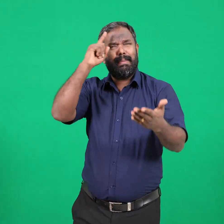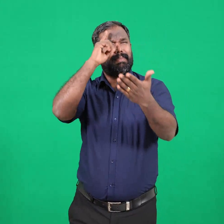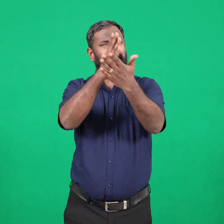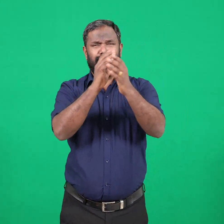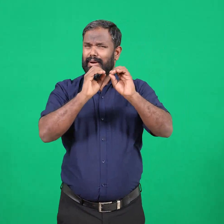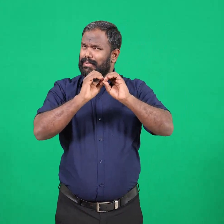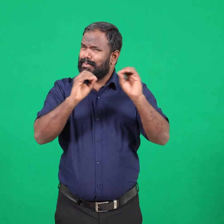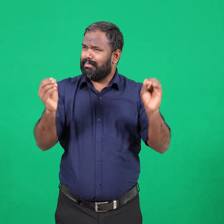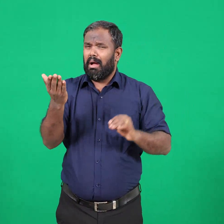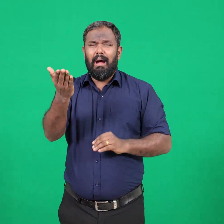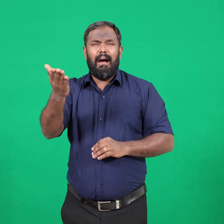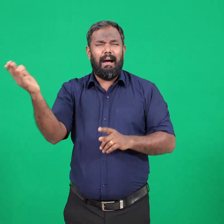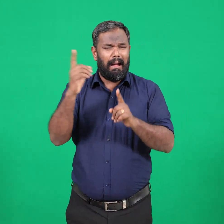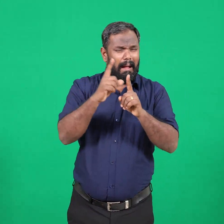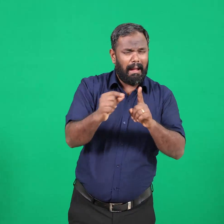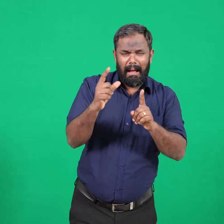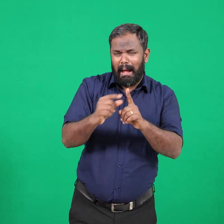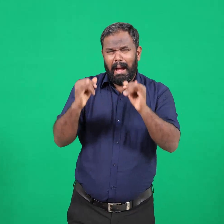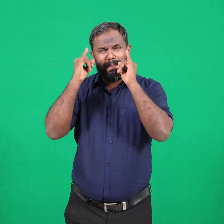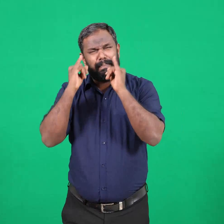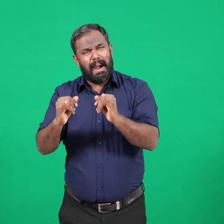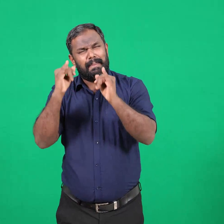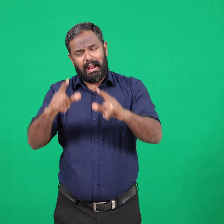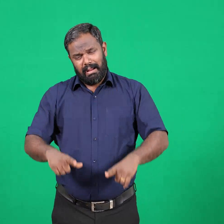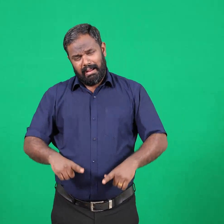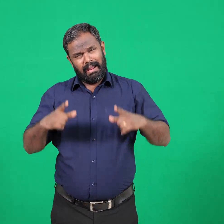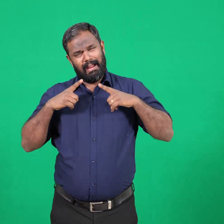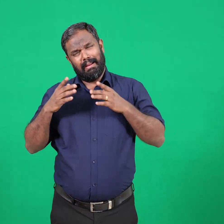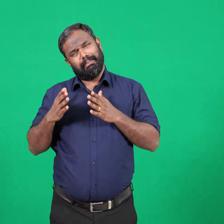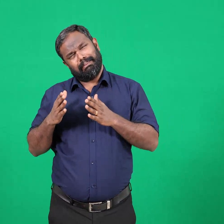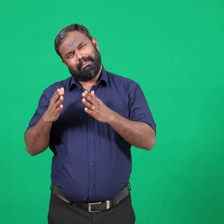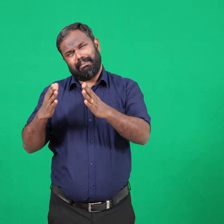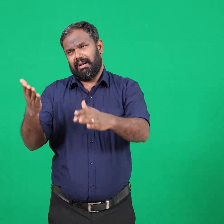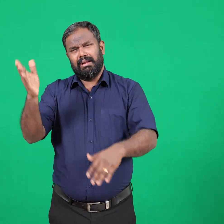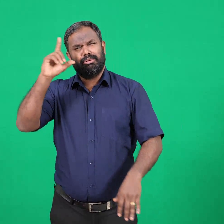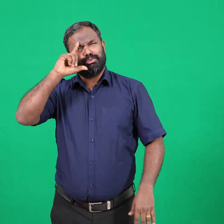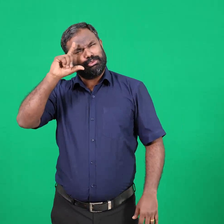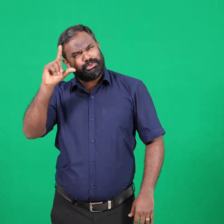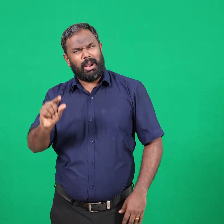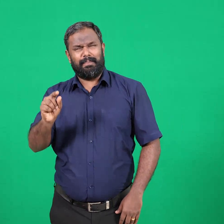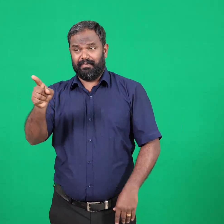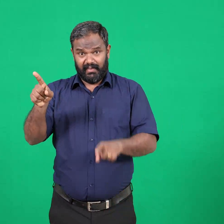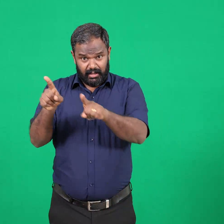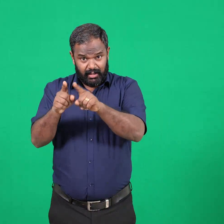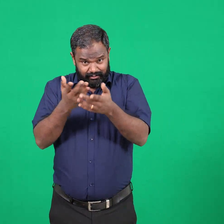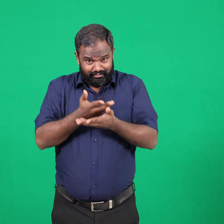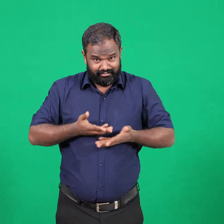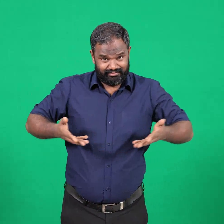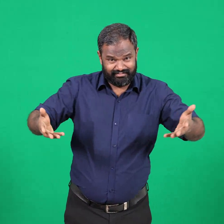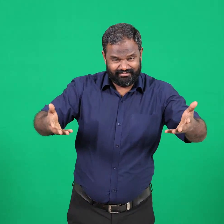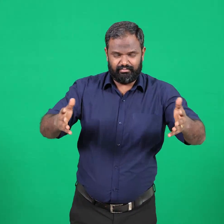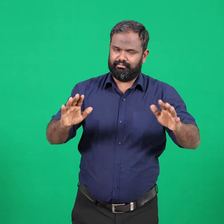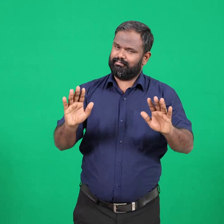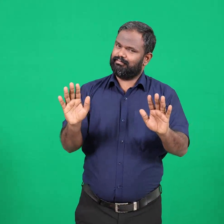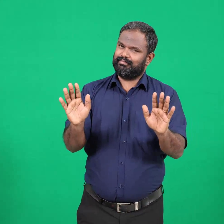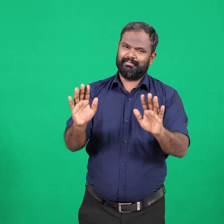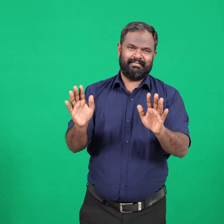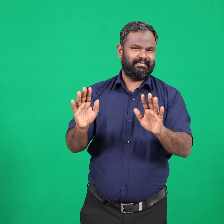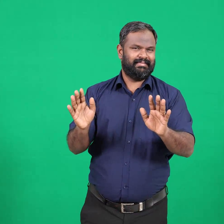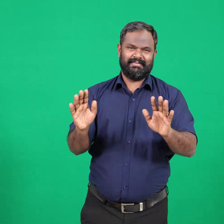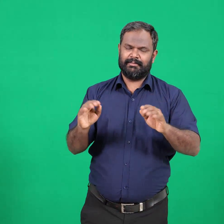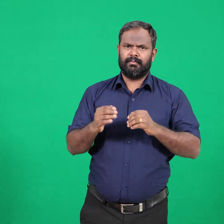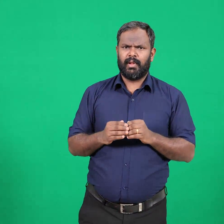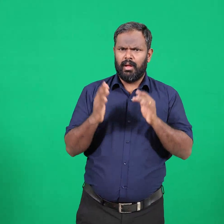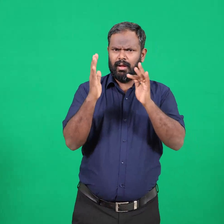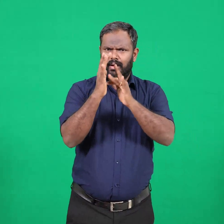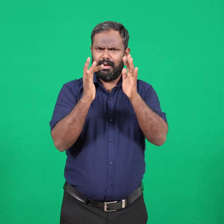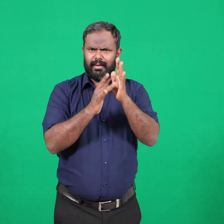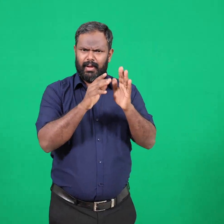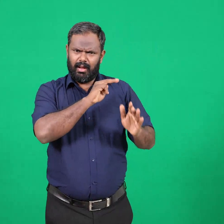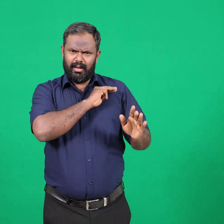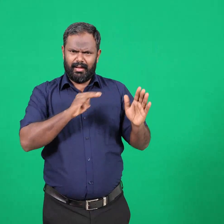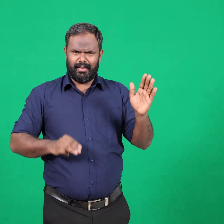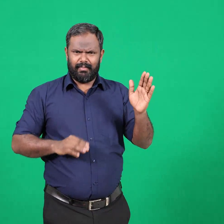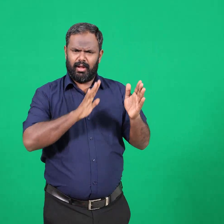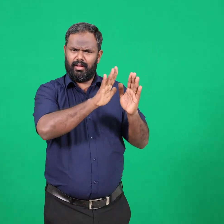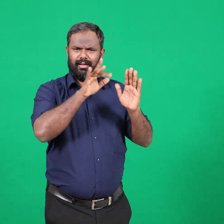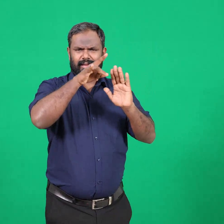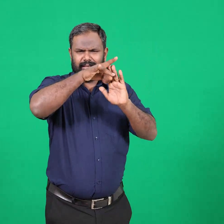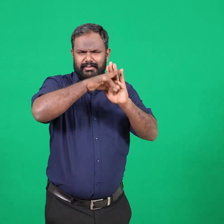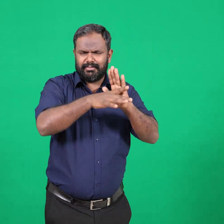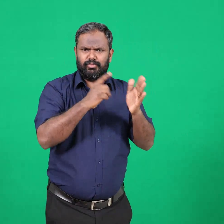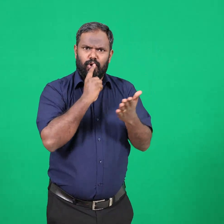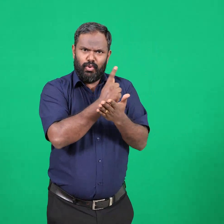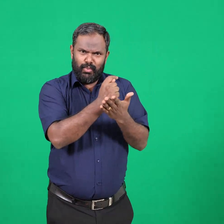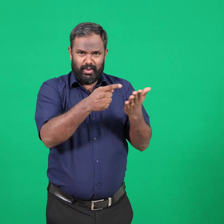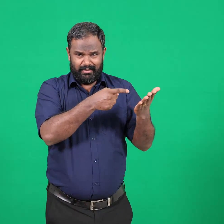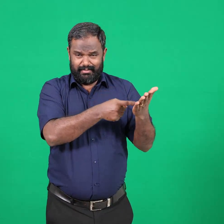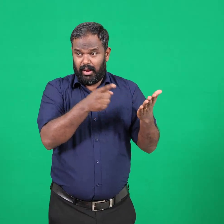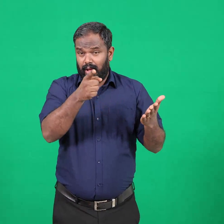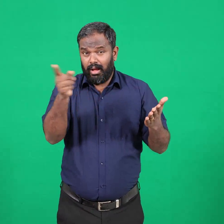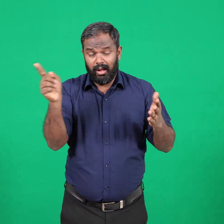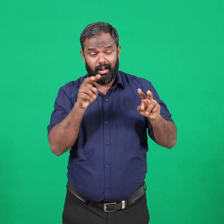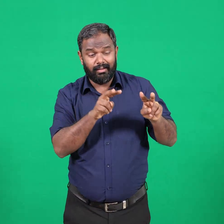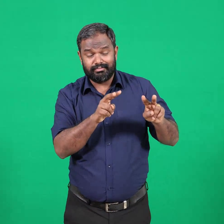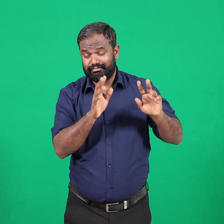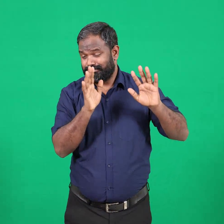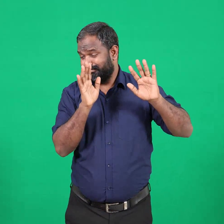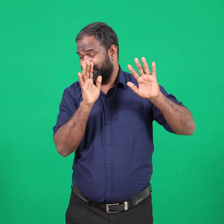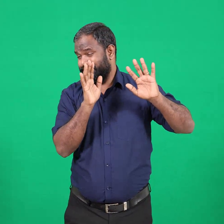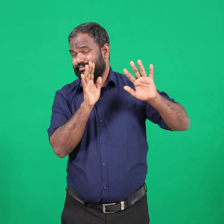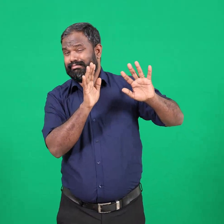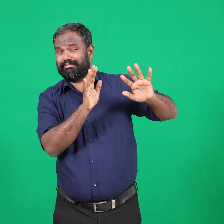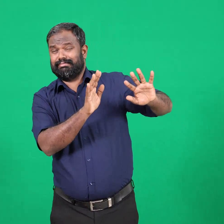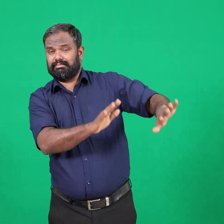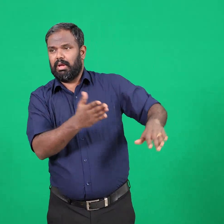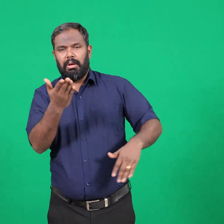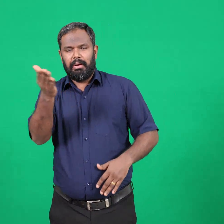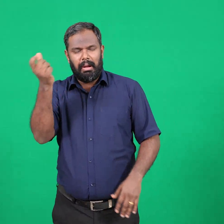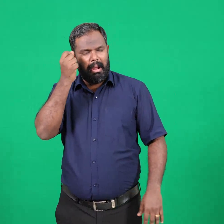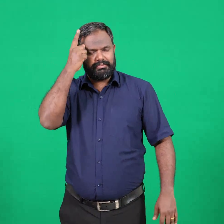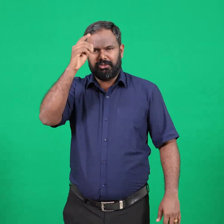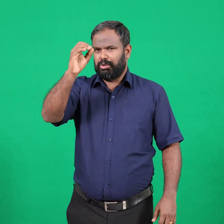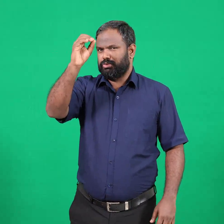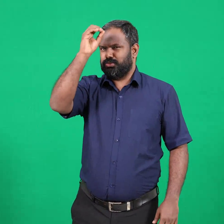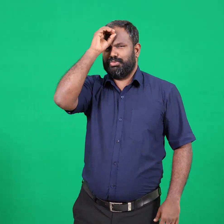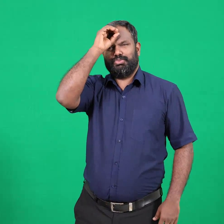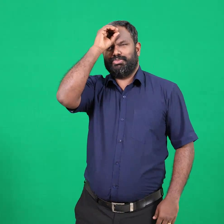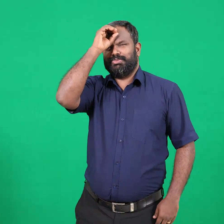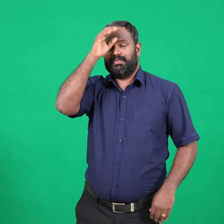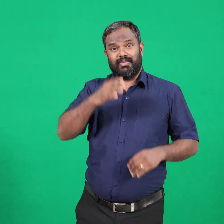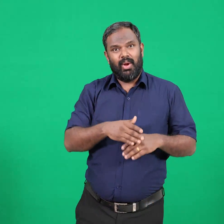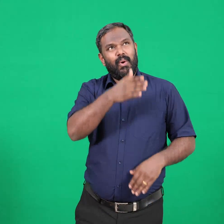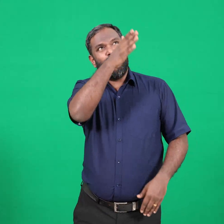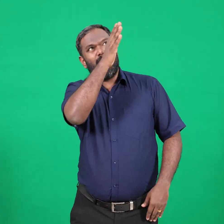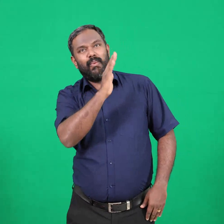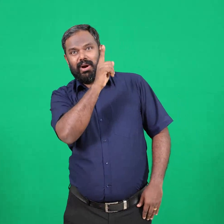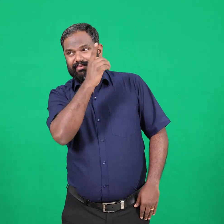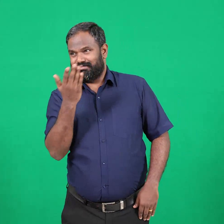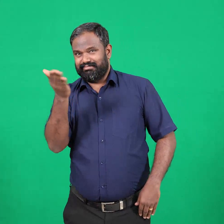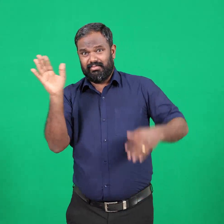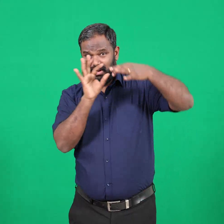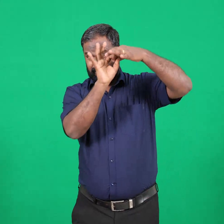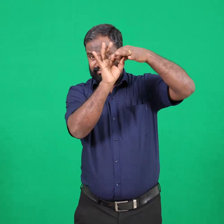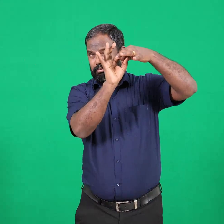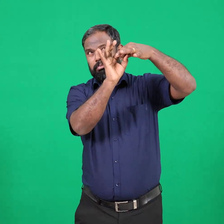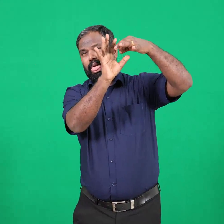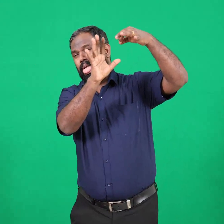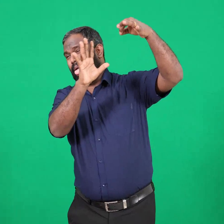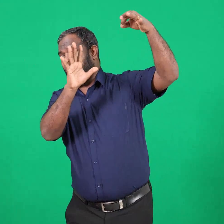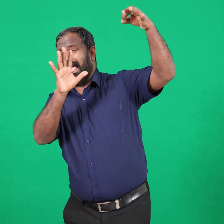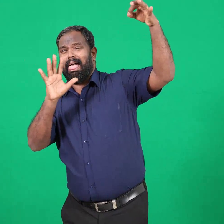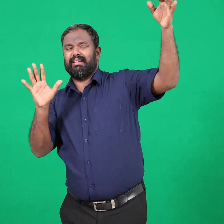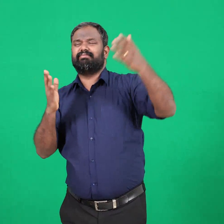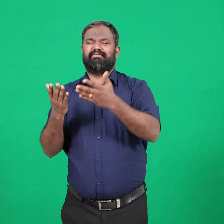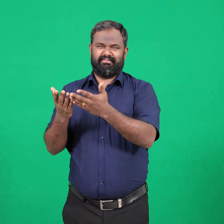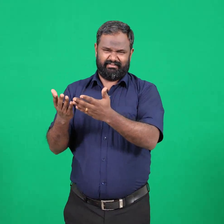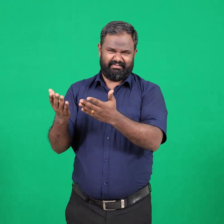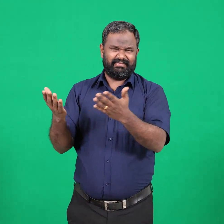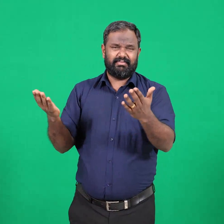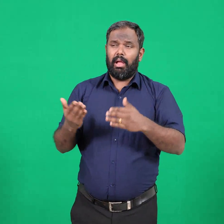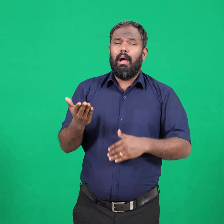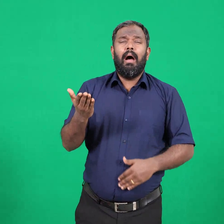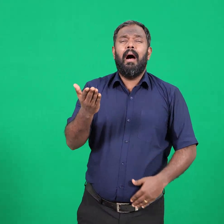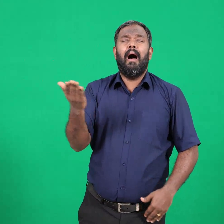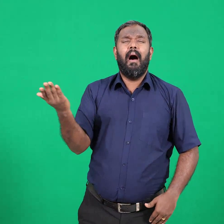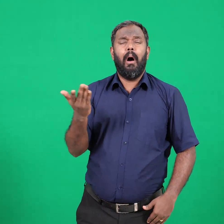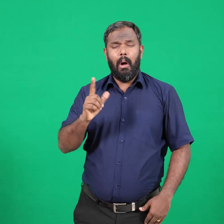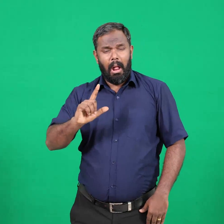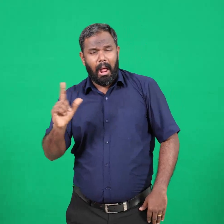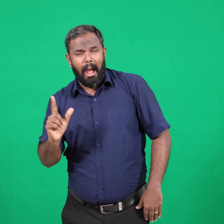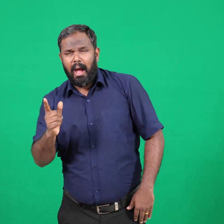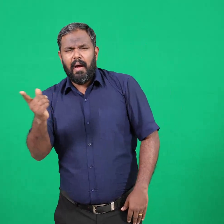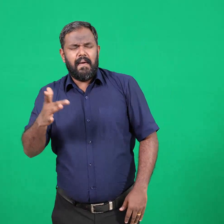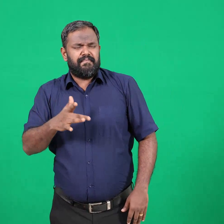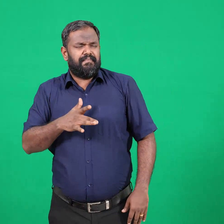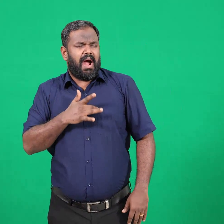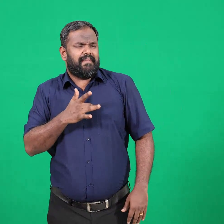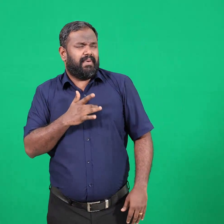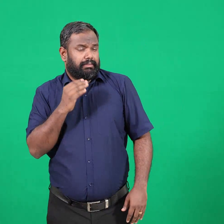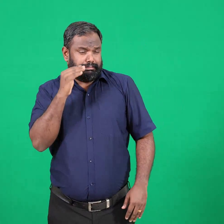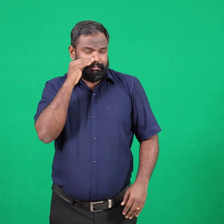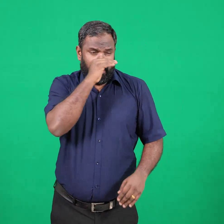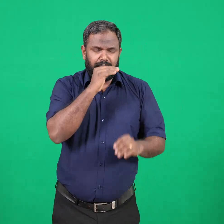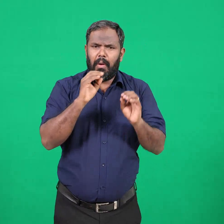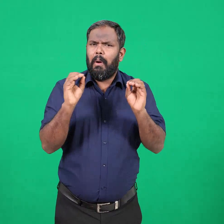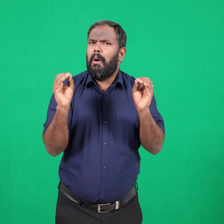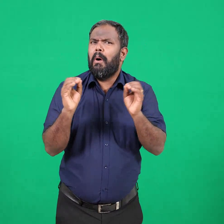They are darkened in their understanding and alienated from the life of God because of the ignorance that is in them due to the hardness of their hearts.